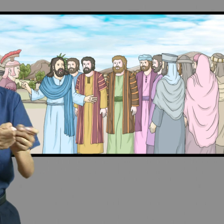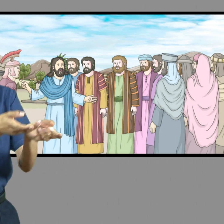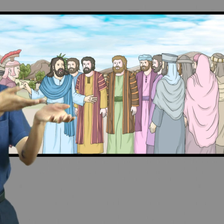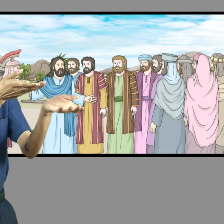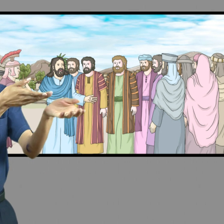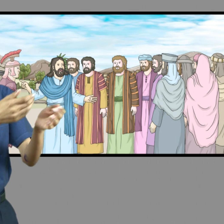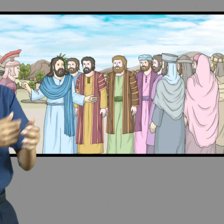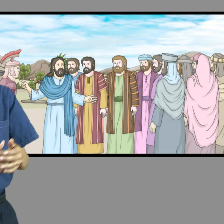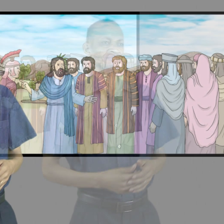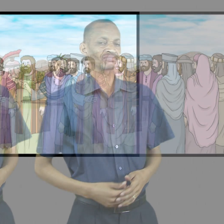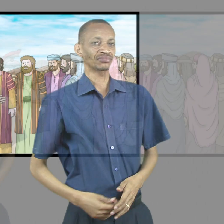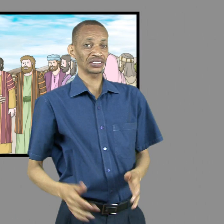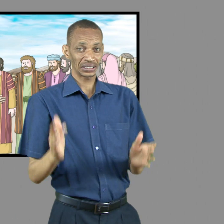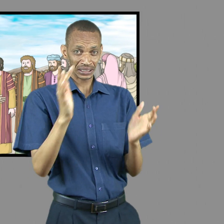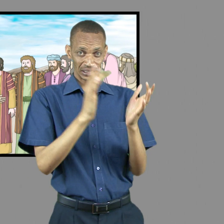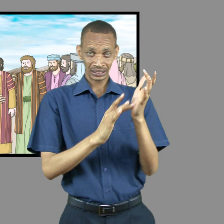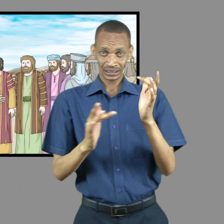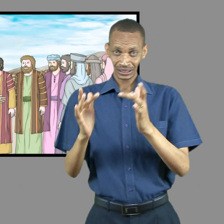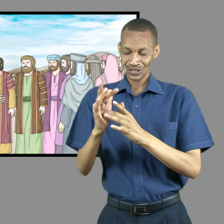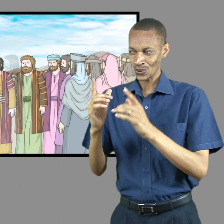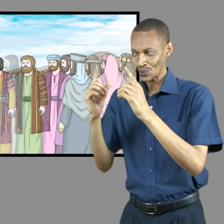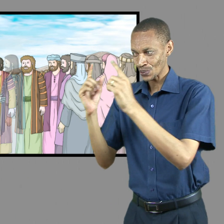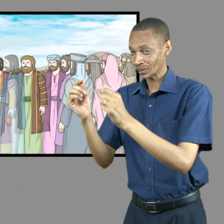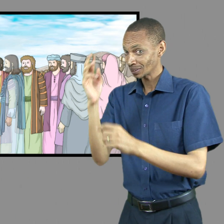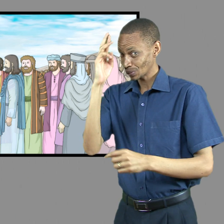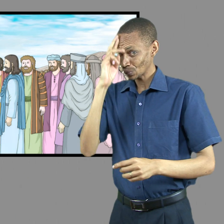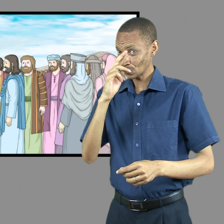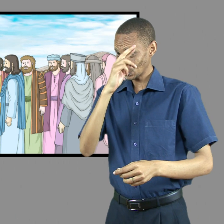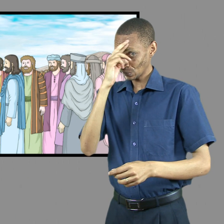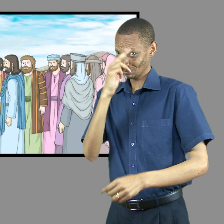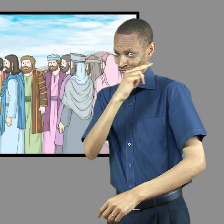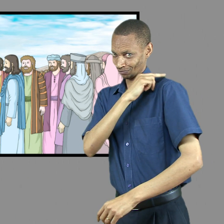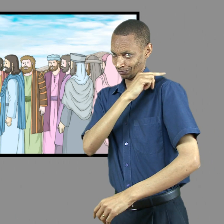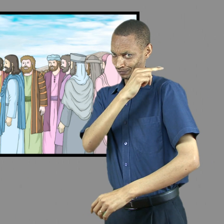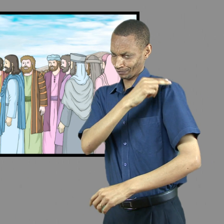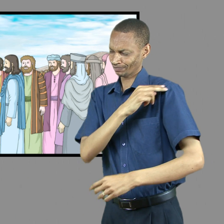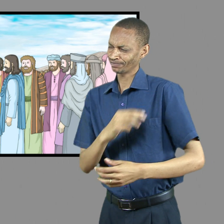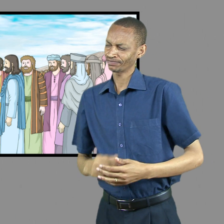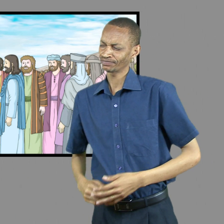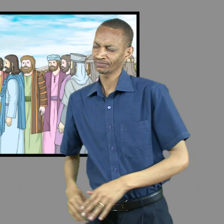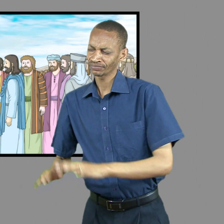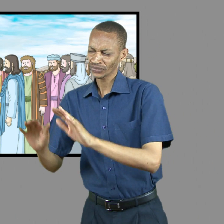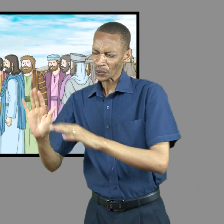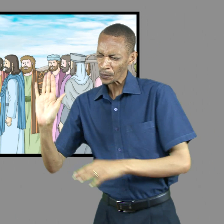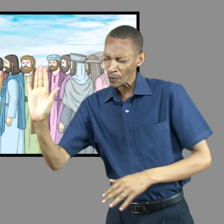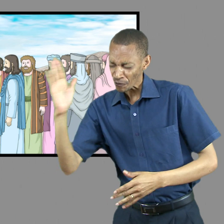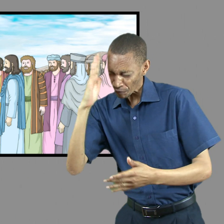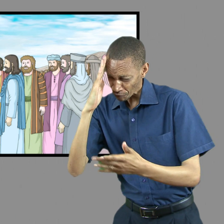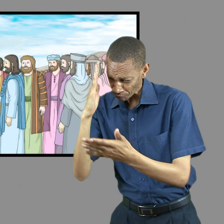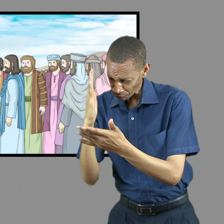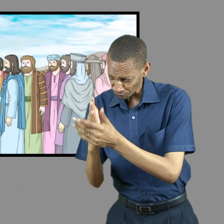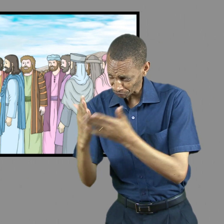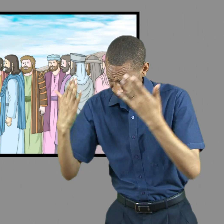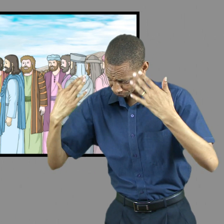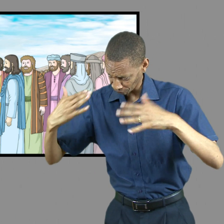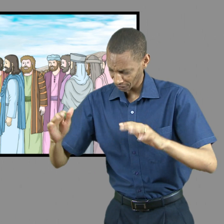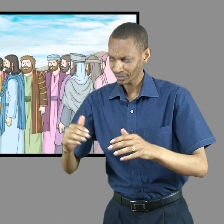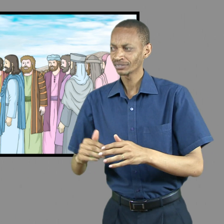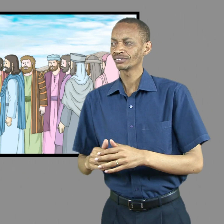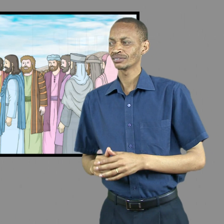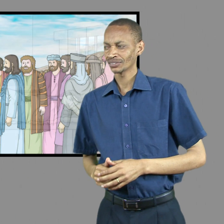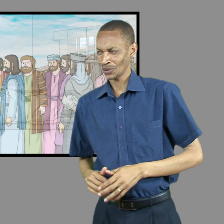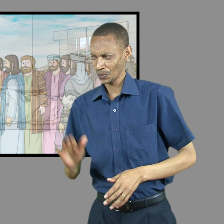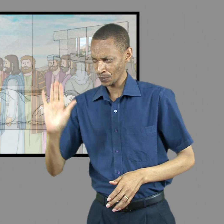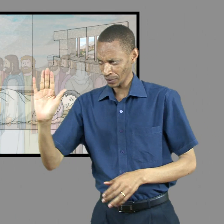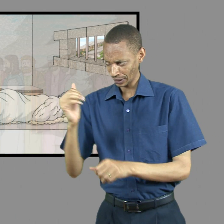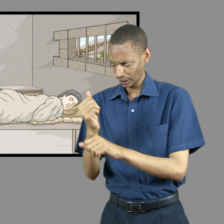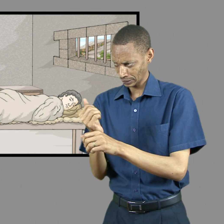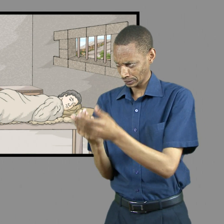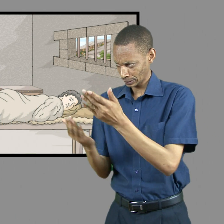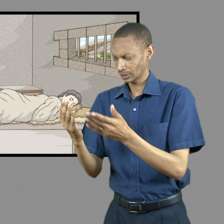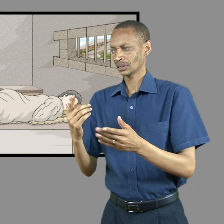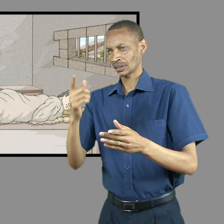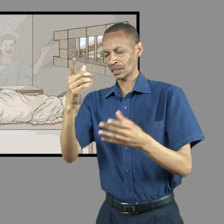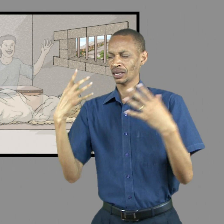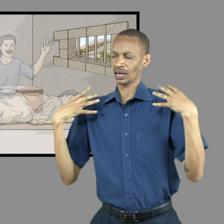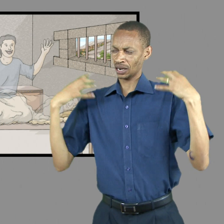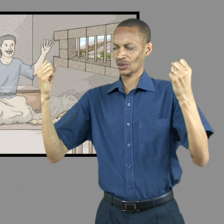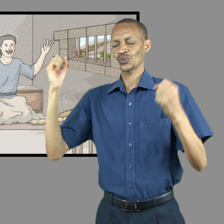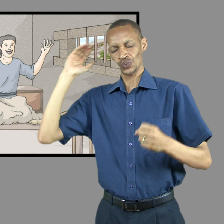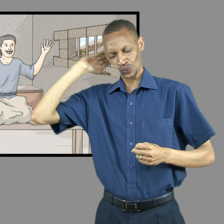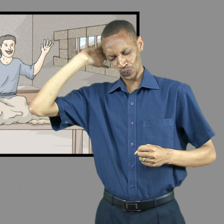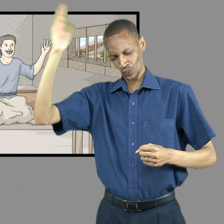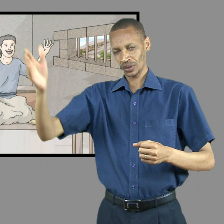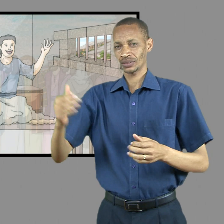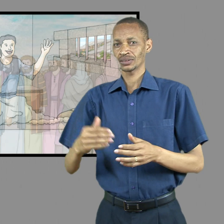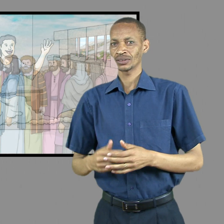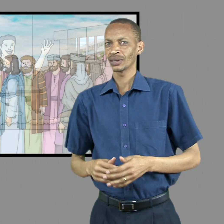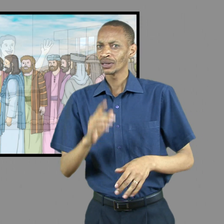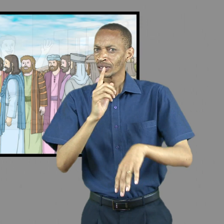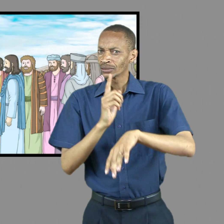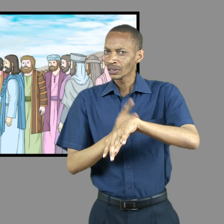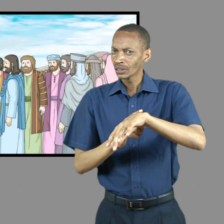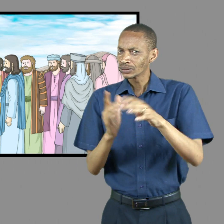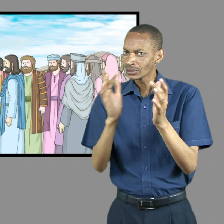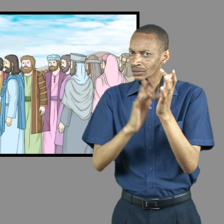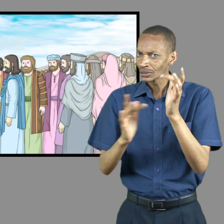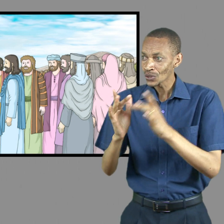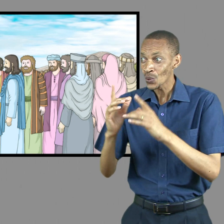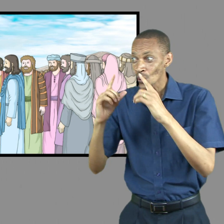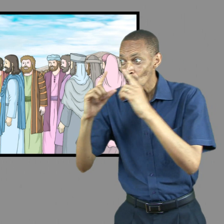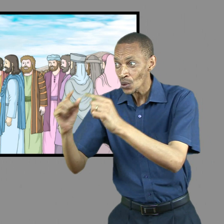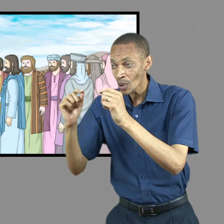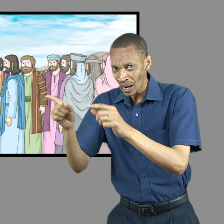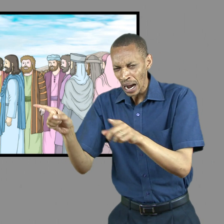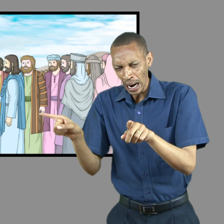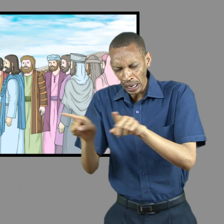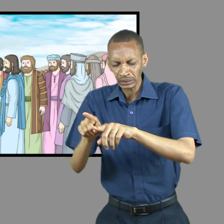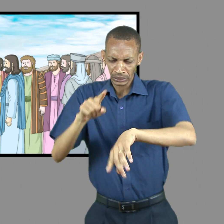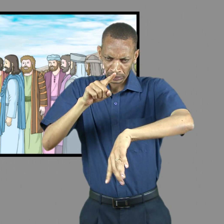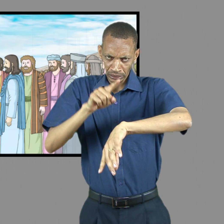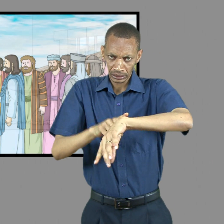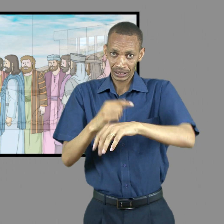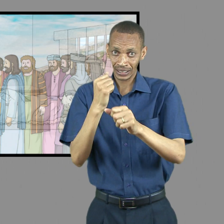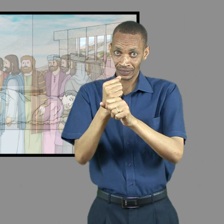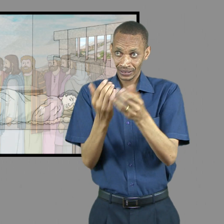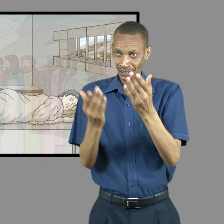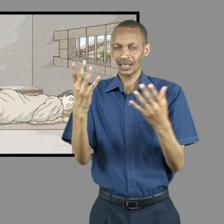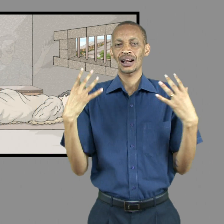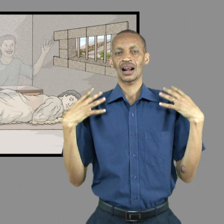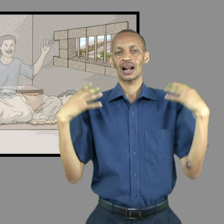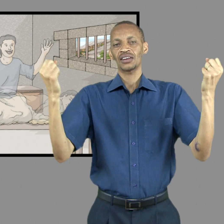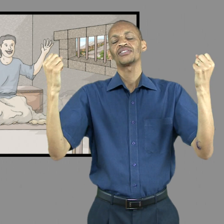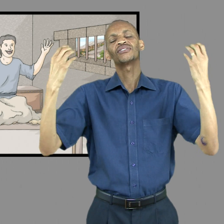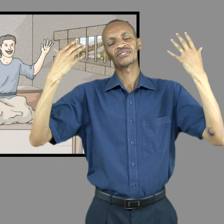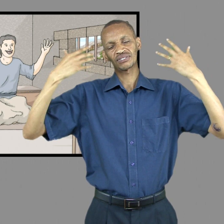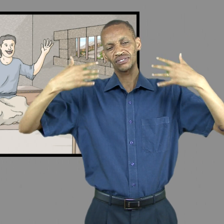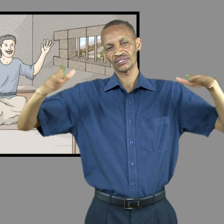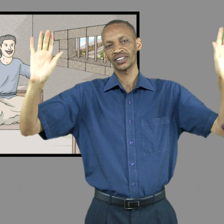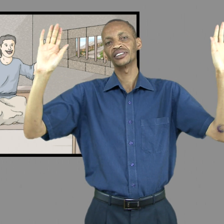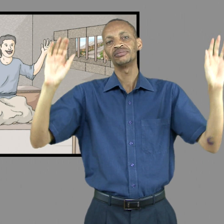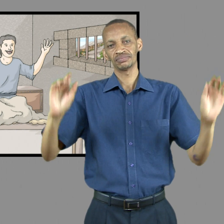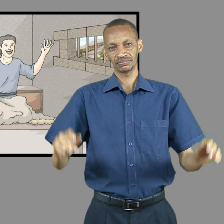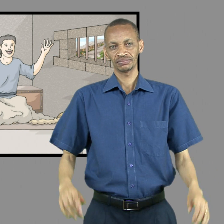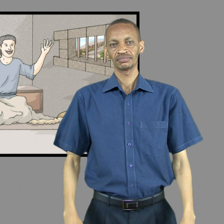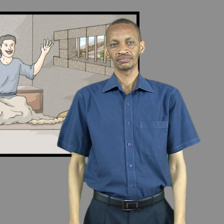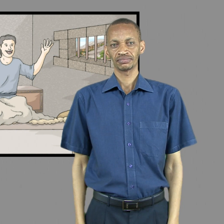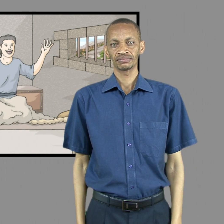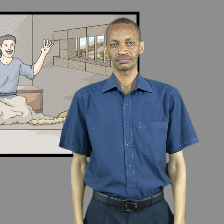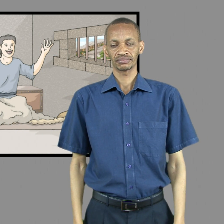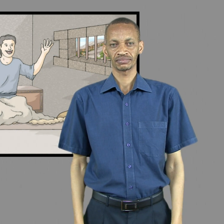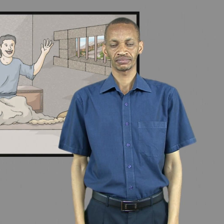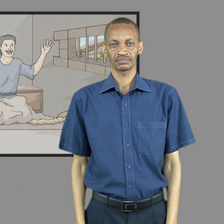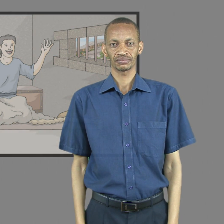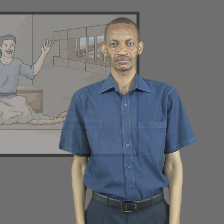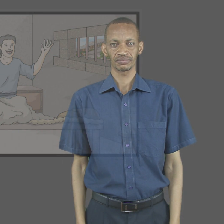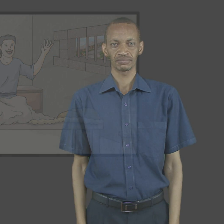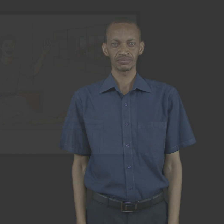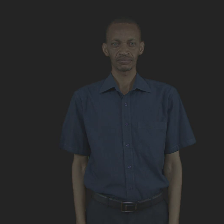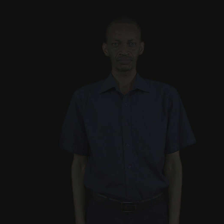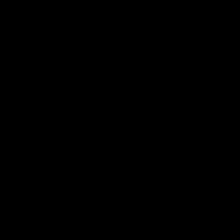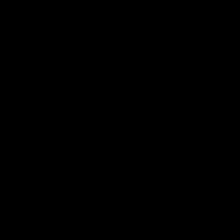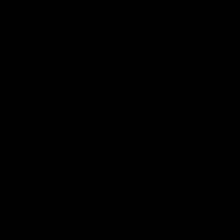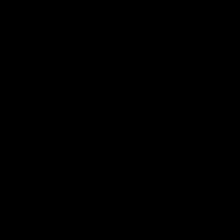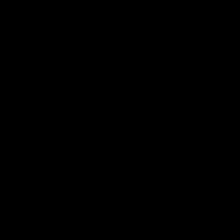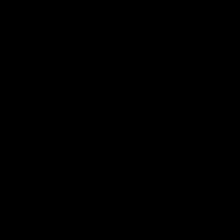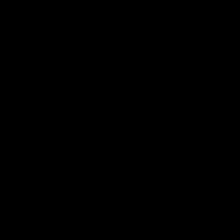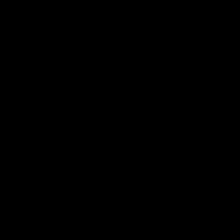Then Jesus said to the centurion, “Go! As you have believed, so will it be done for you.” And his servant was healed at that very hour.